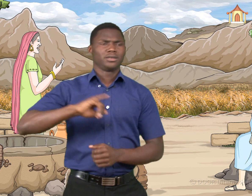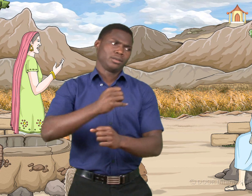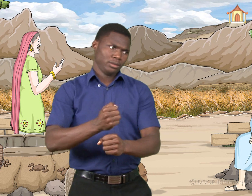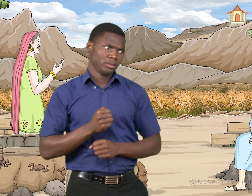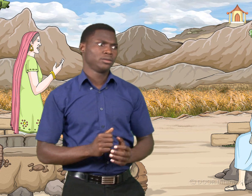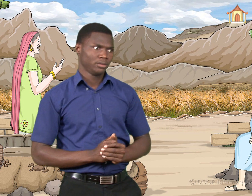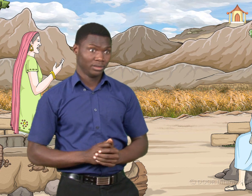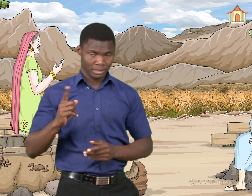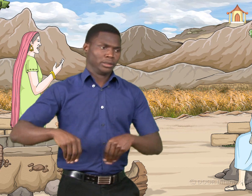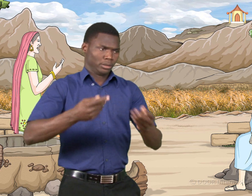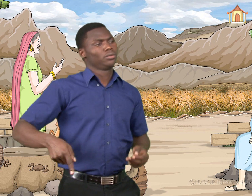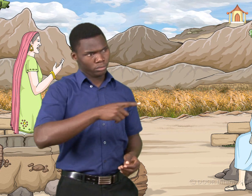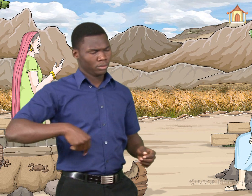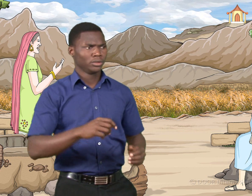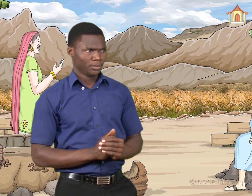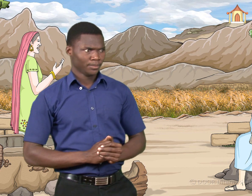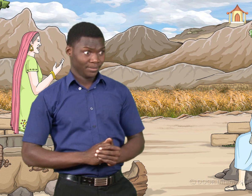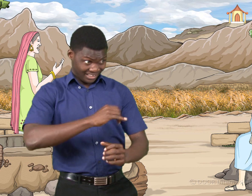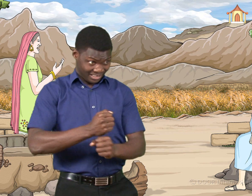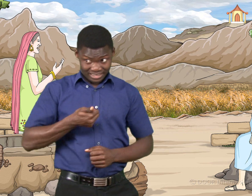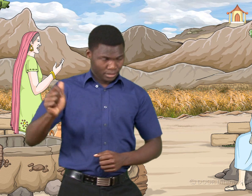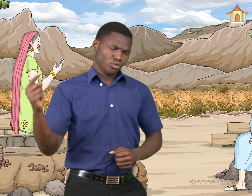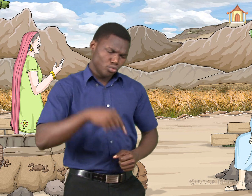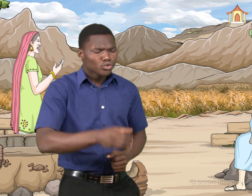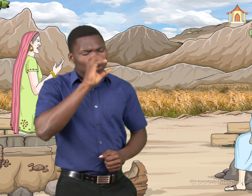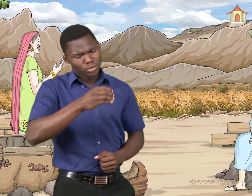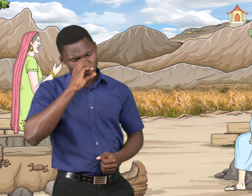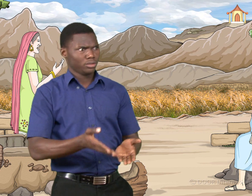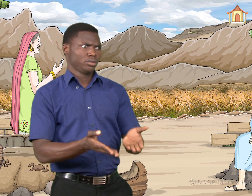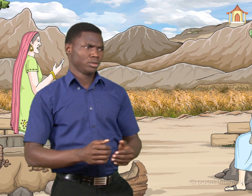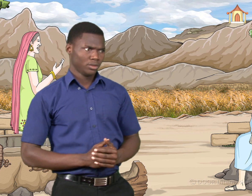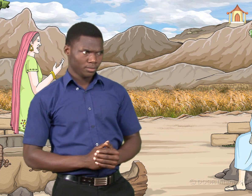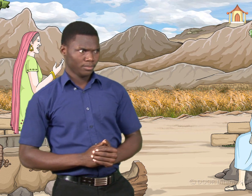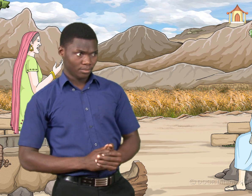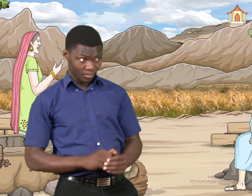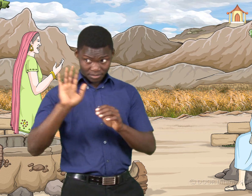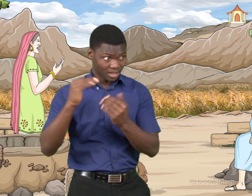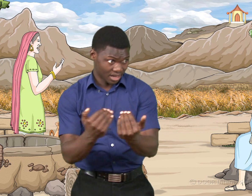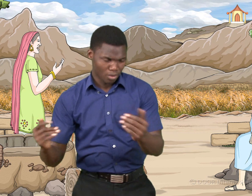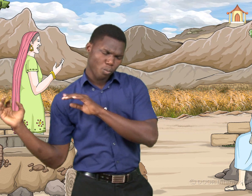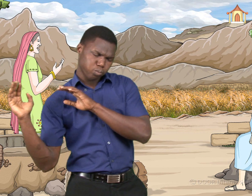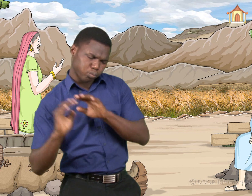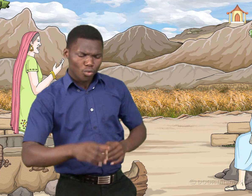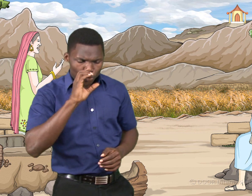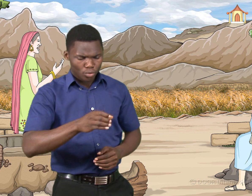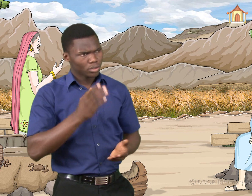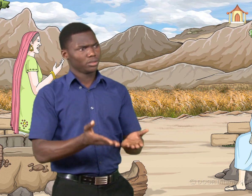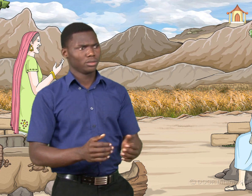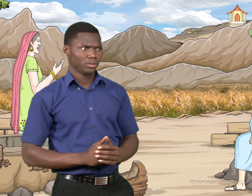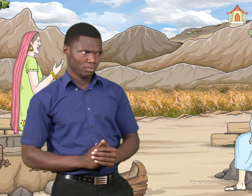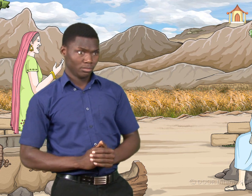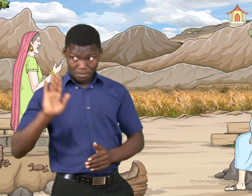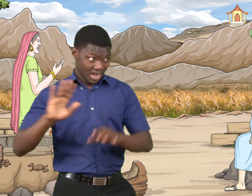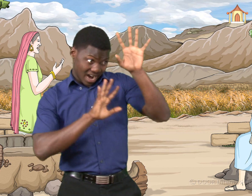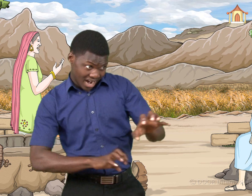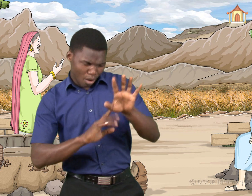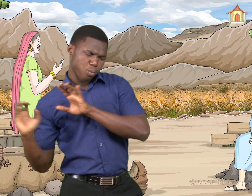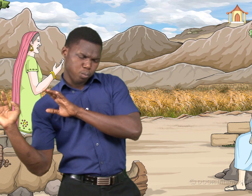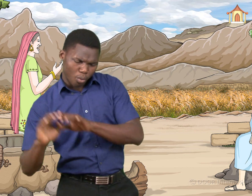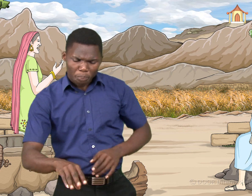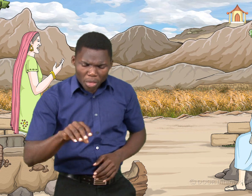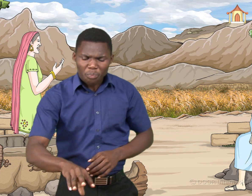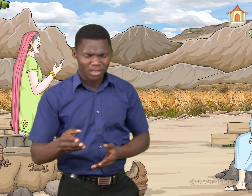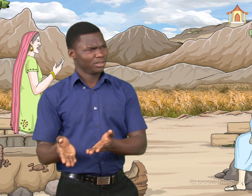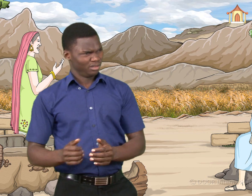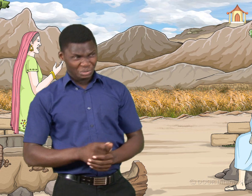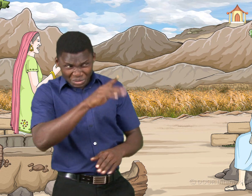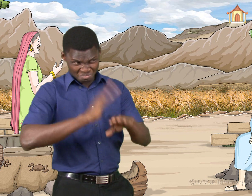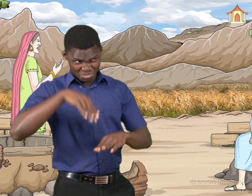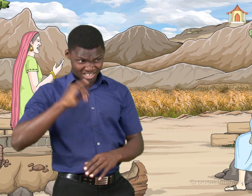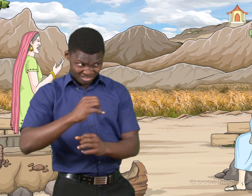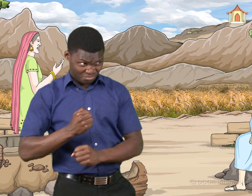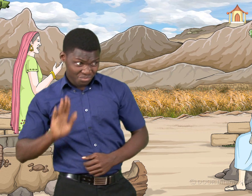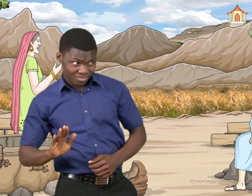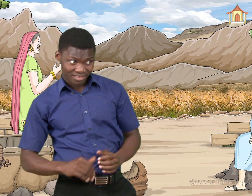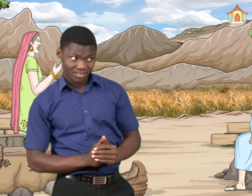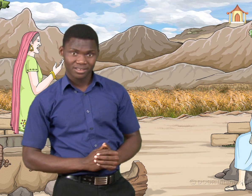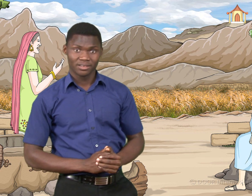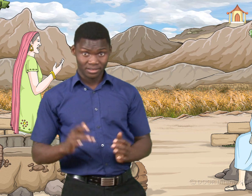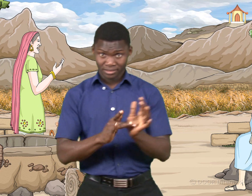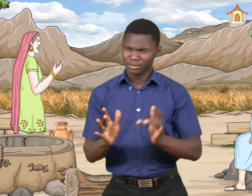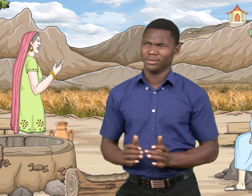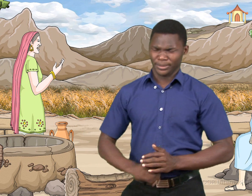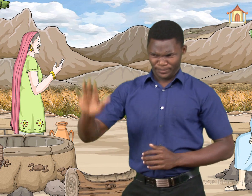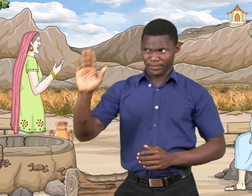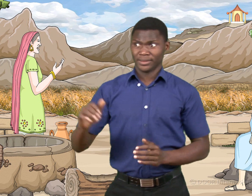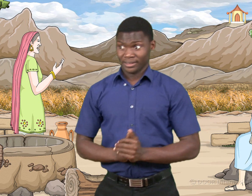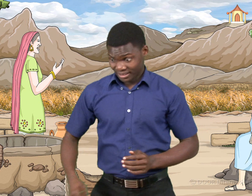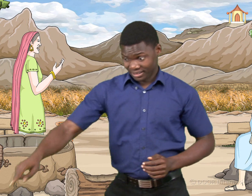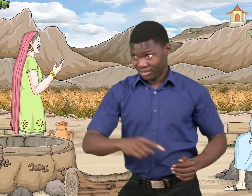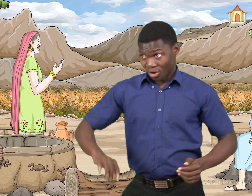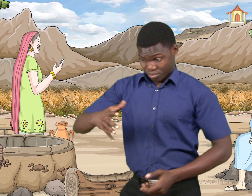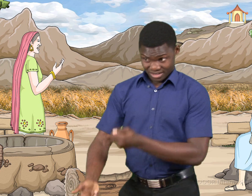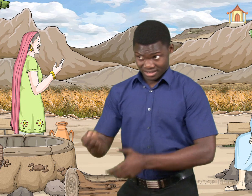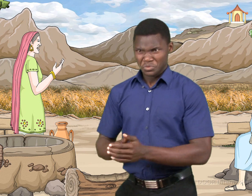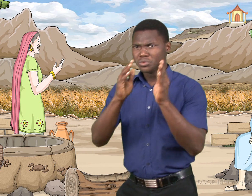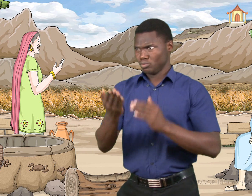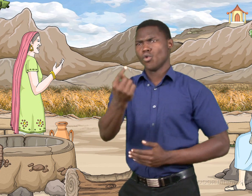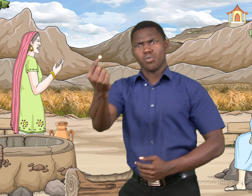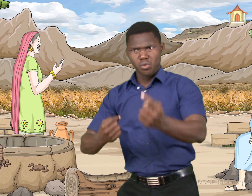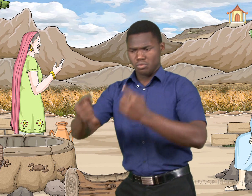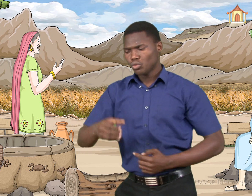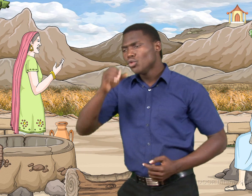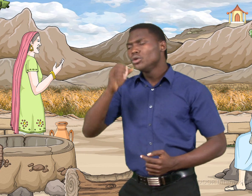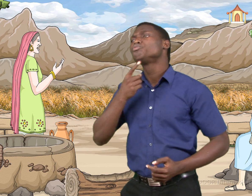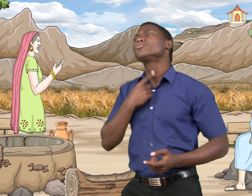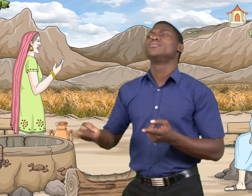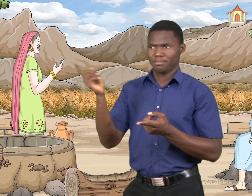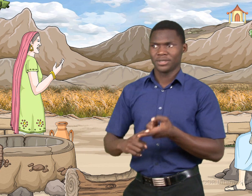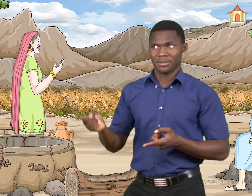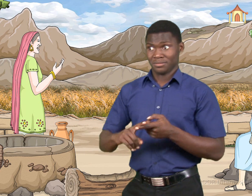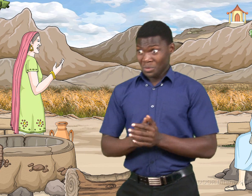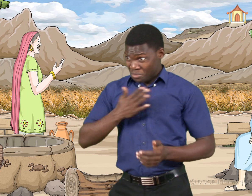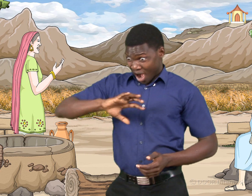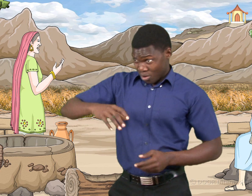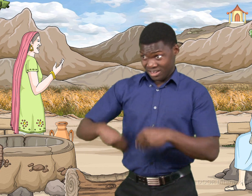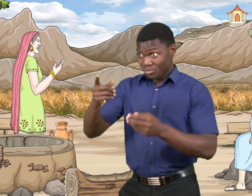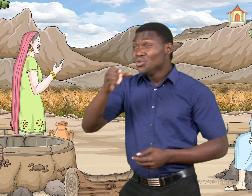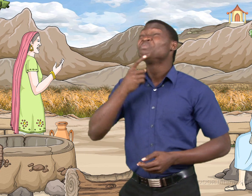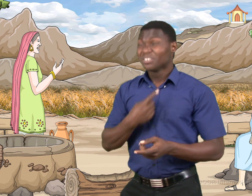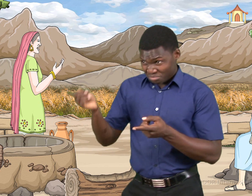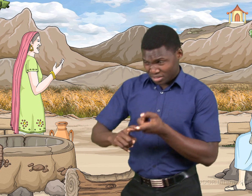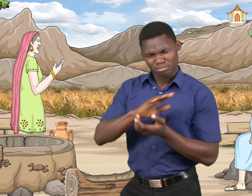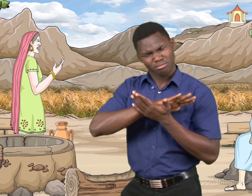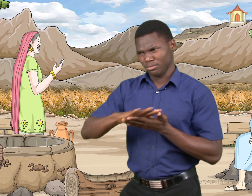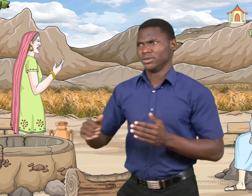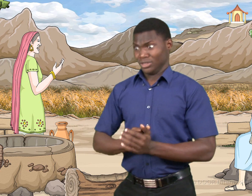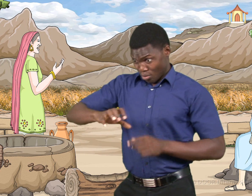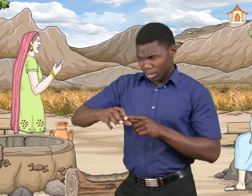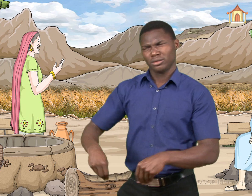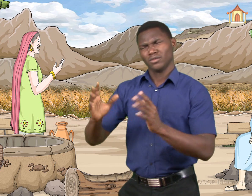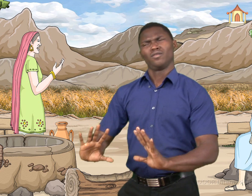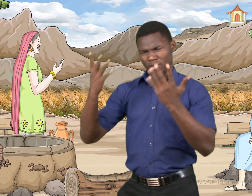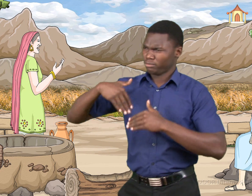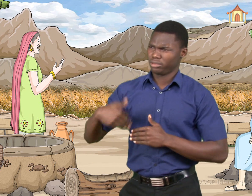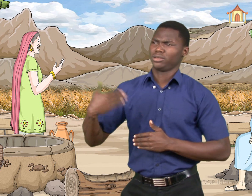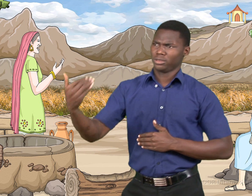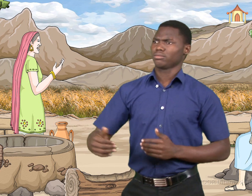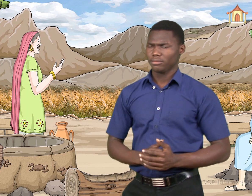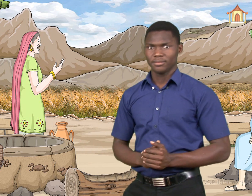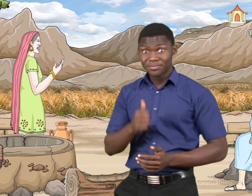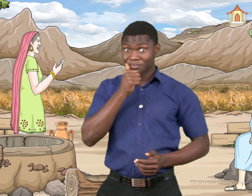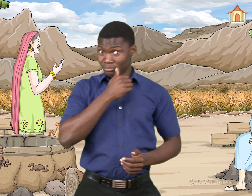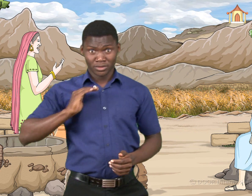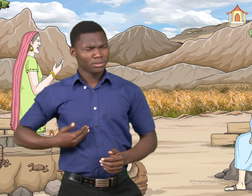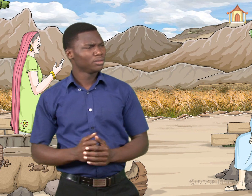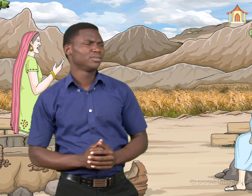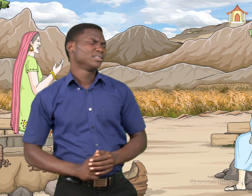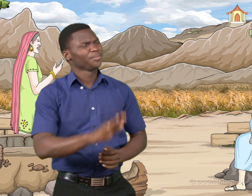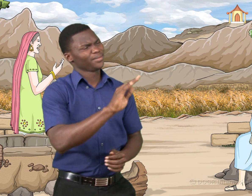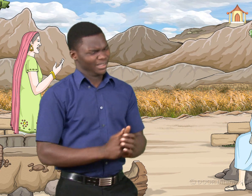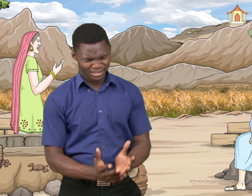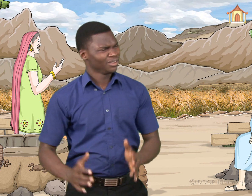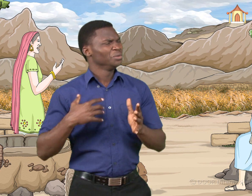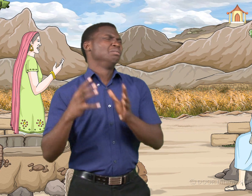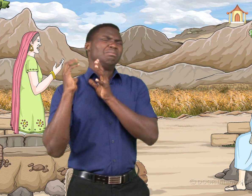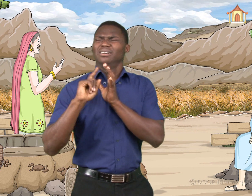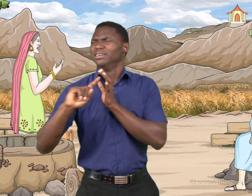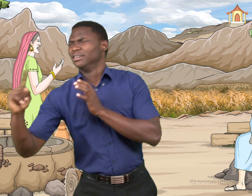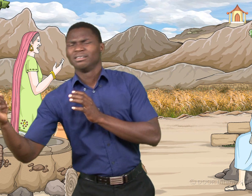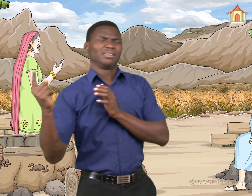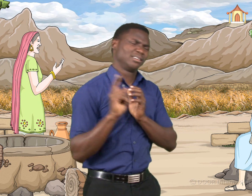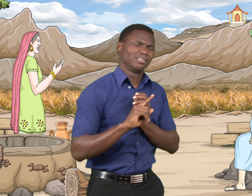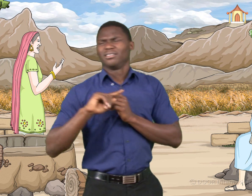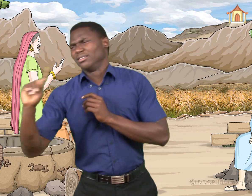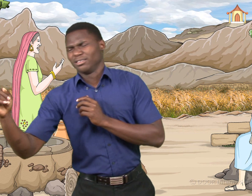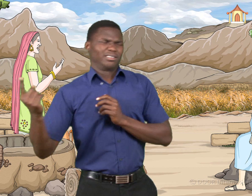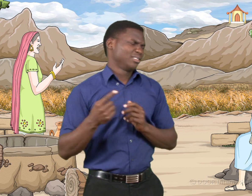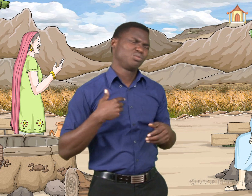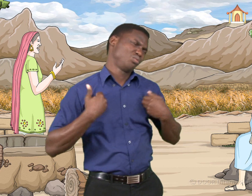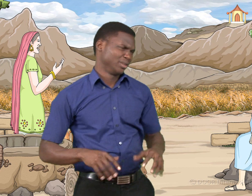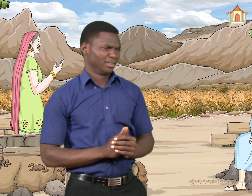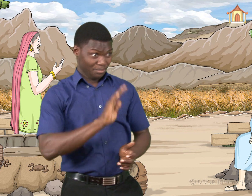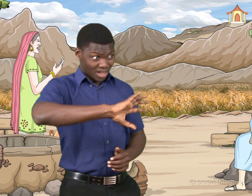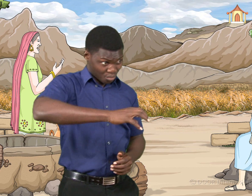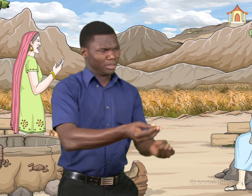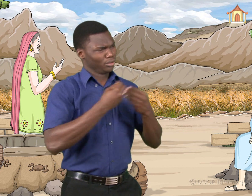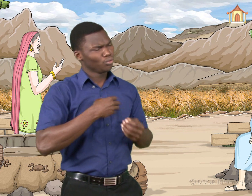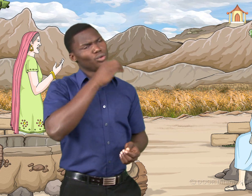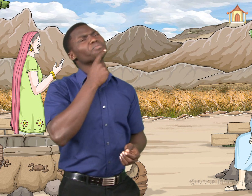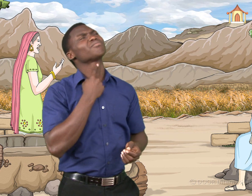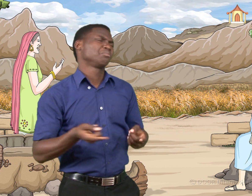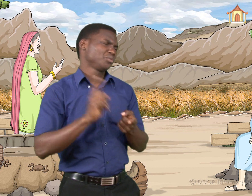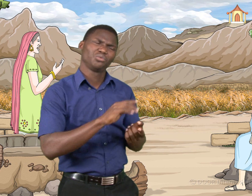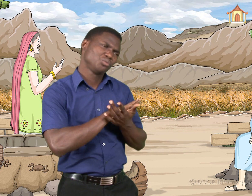Are You greater than our father Jacob, who gave us this well and drank from it himself, as did his sons and his livestock?” Jesus said to her, “Everyone who drinks this water will be thirsty again. But whoever drinks the water I give him will never thirst. Indeed, the water I give him will become in him a fount of water springing up to eternal life.”